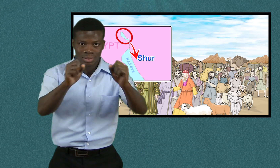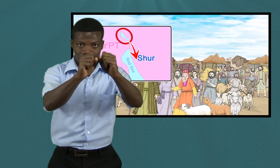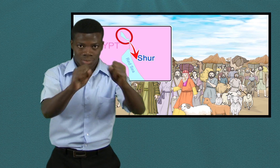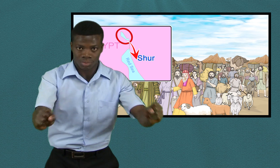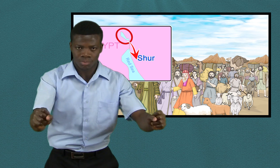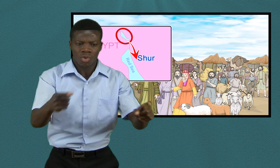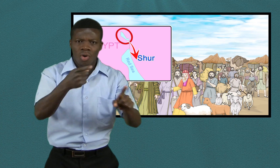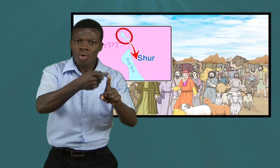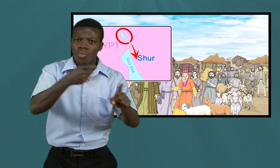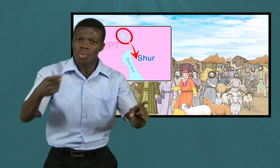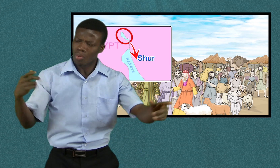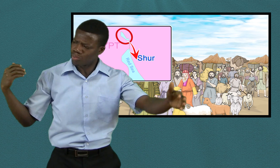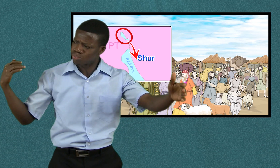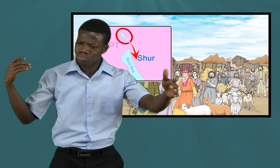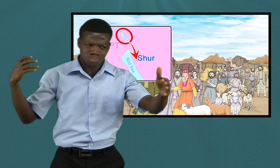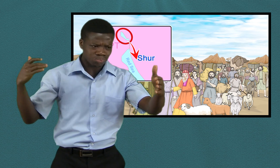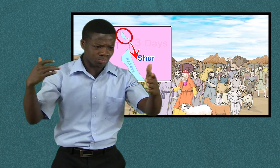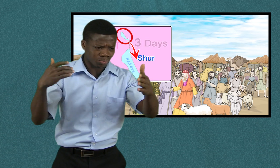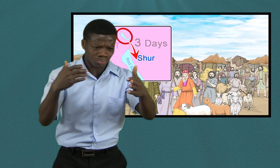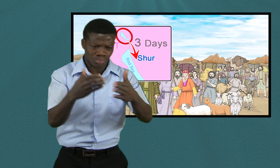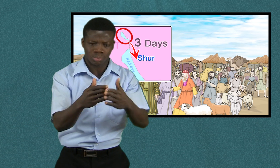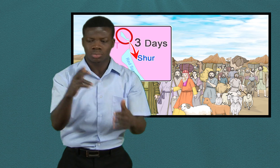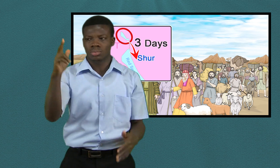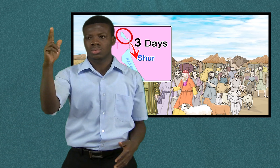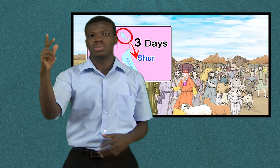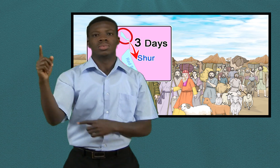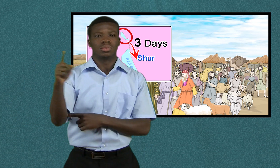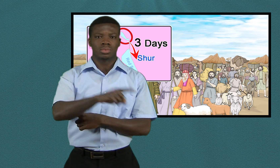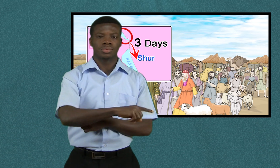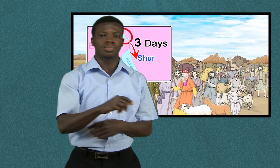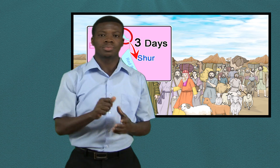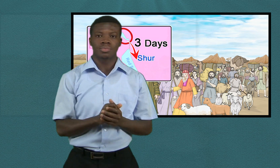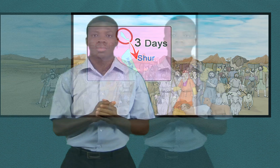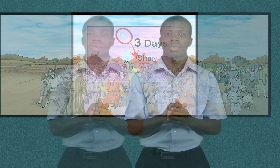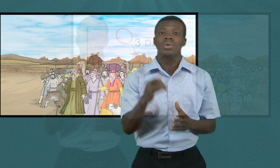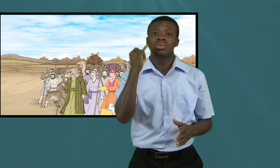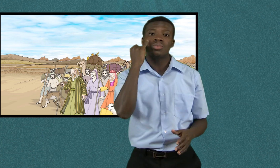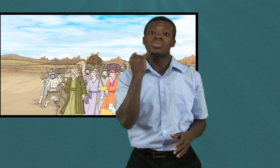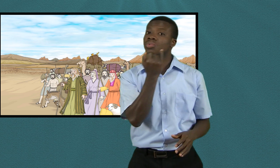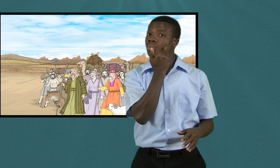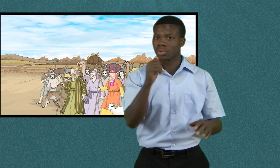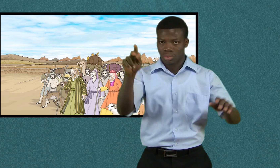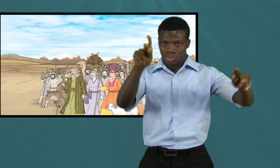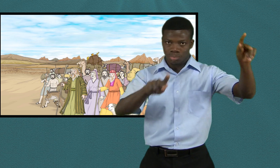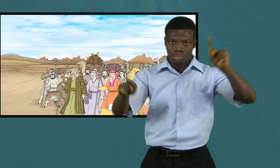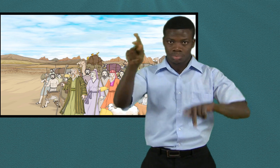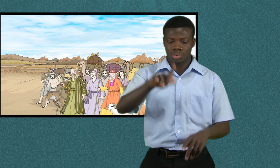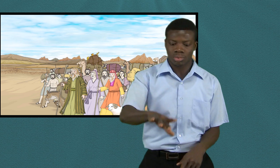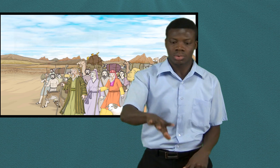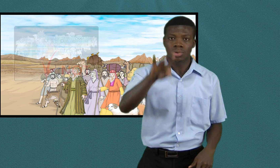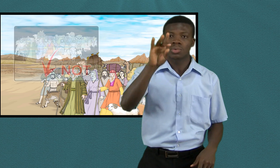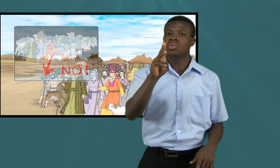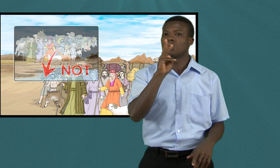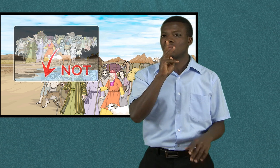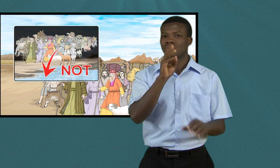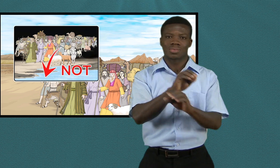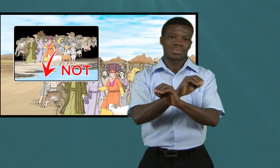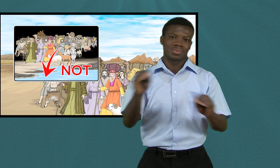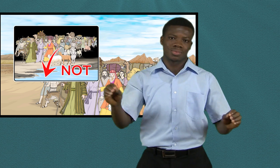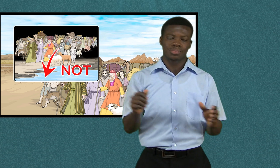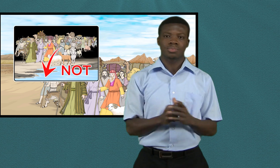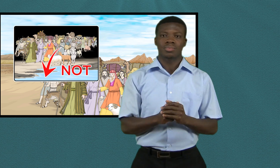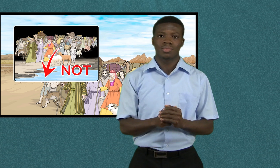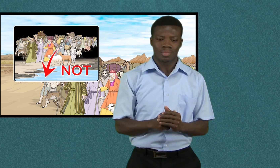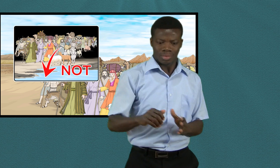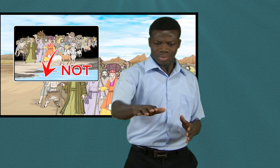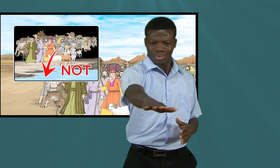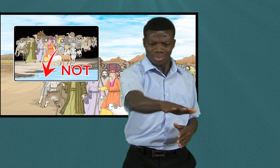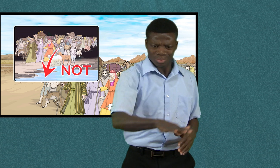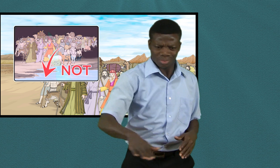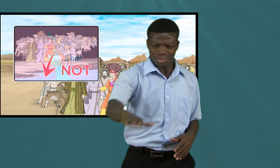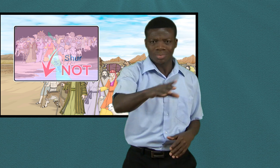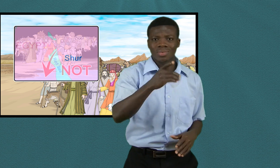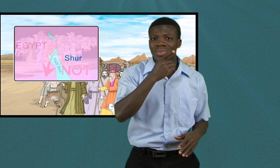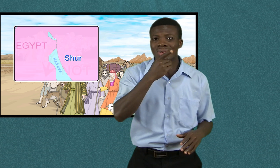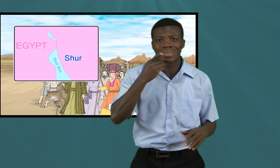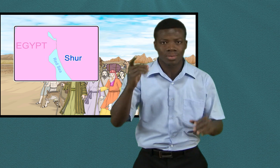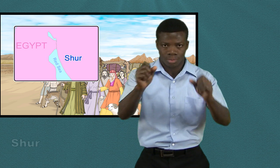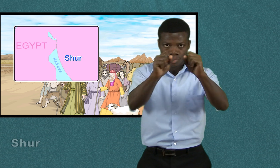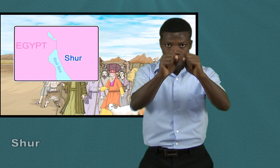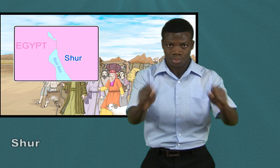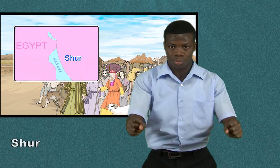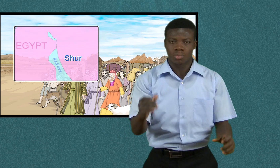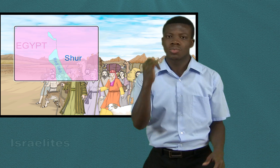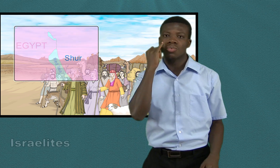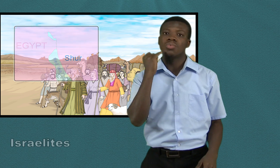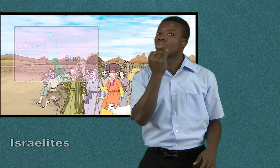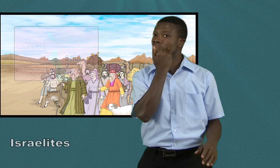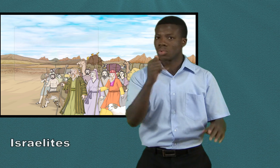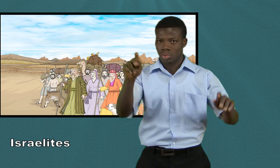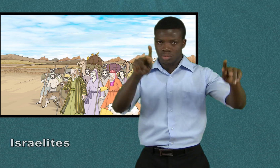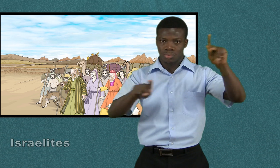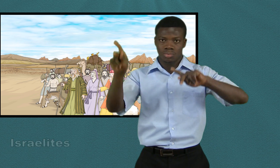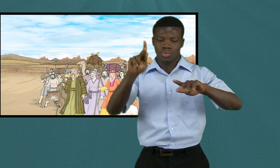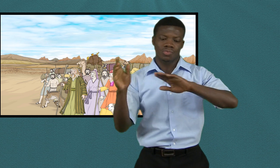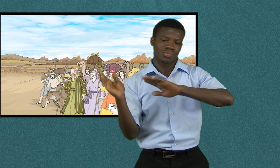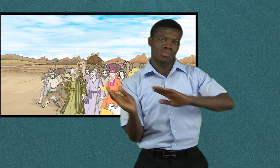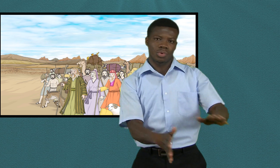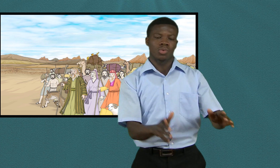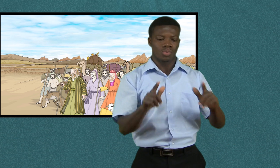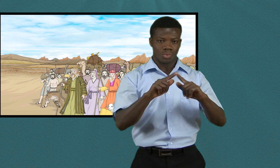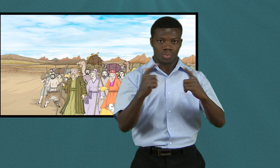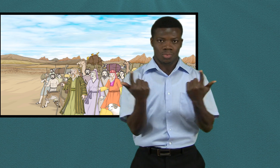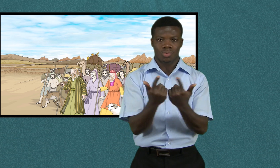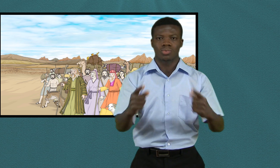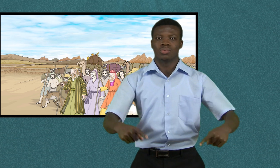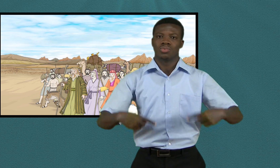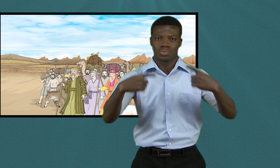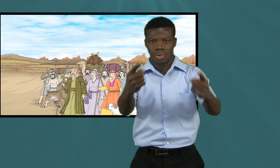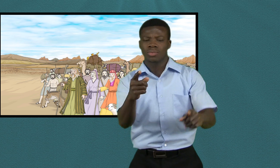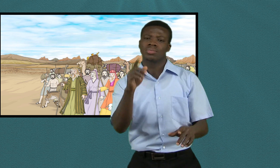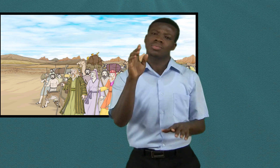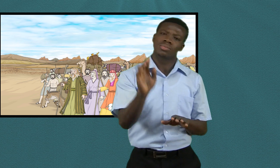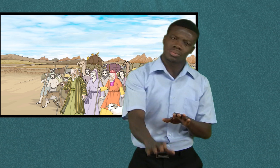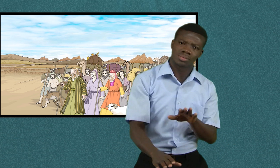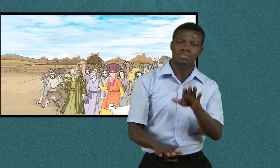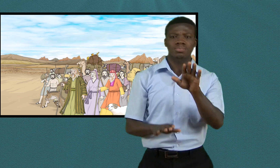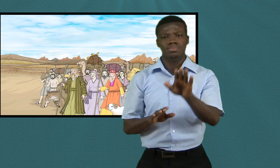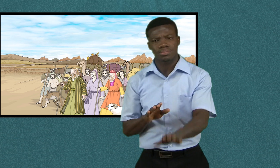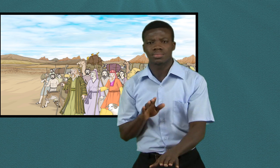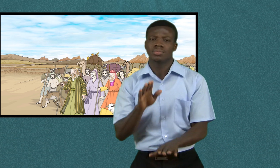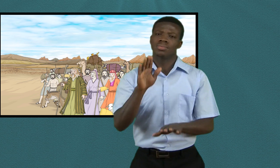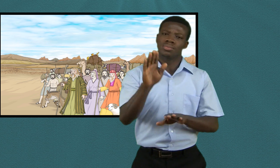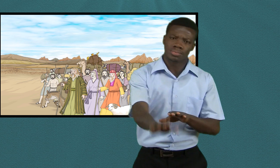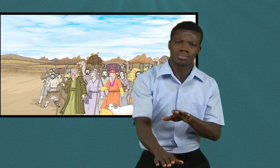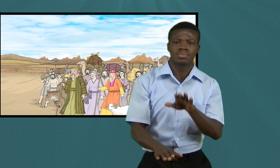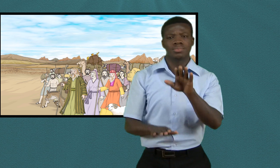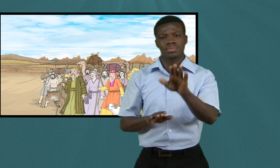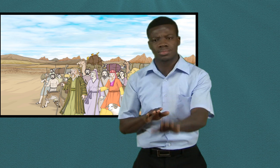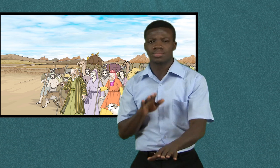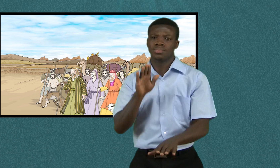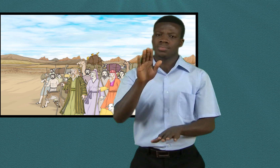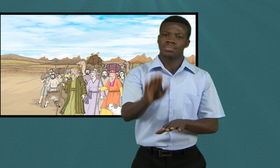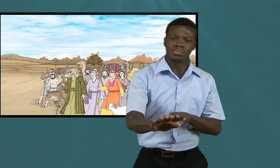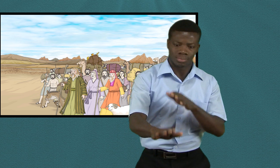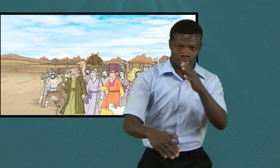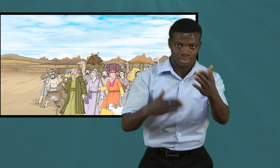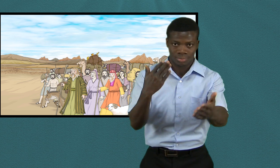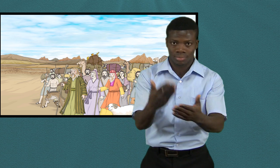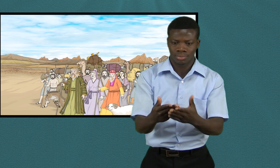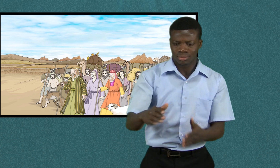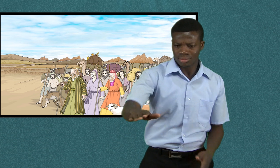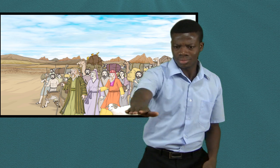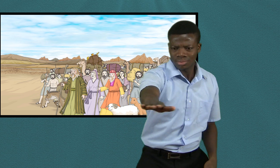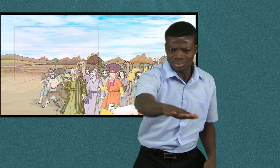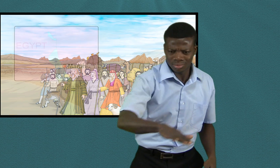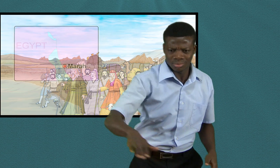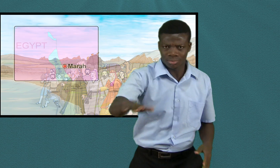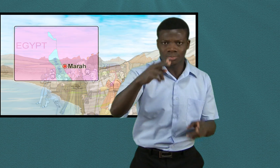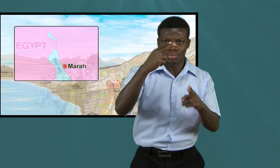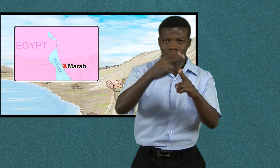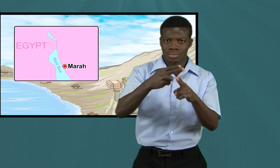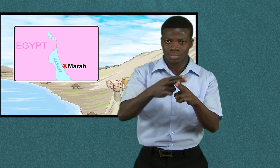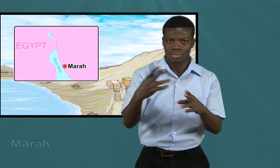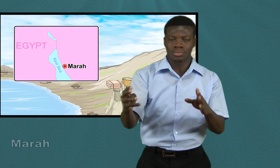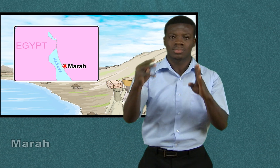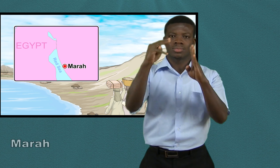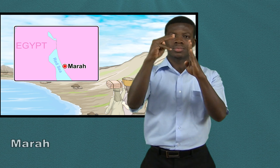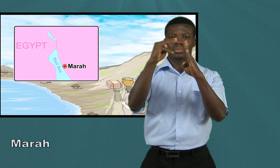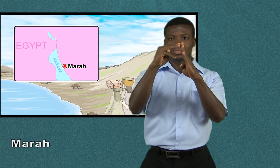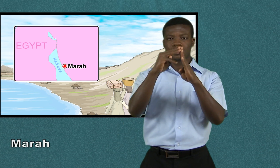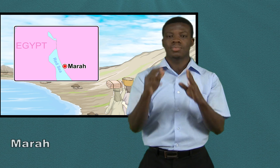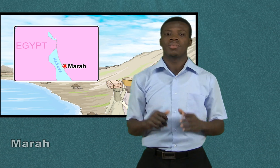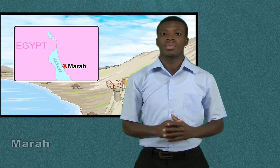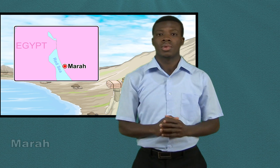For three days they walked in the desert without finding water.